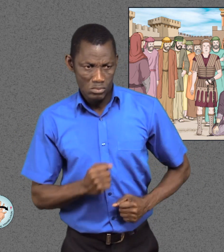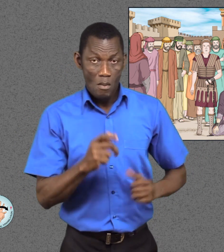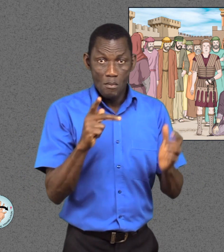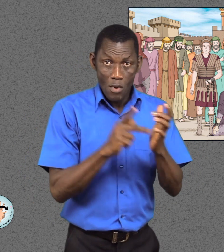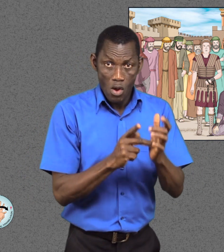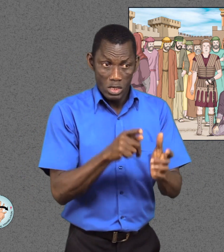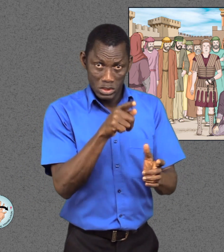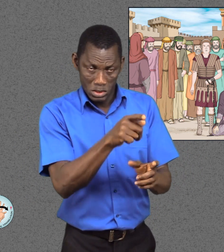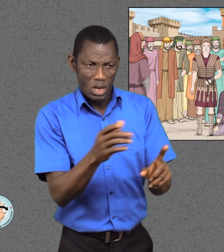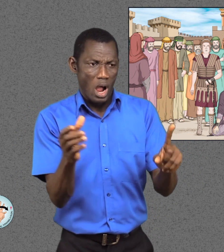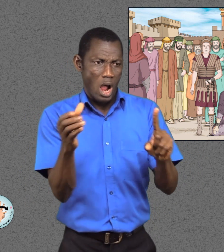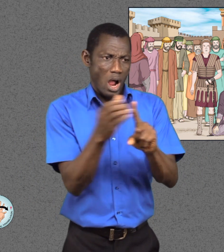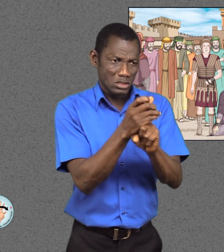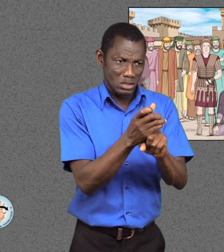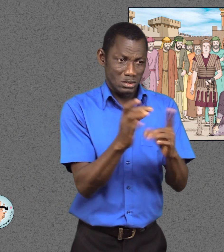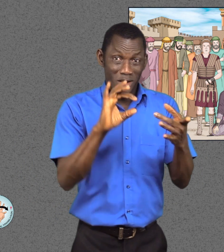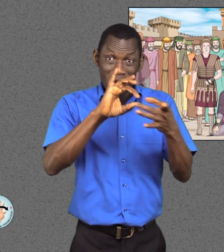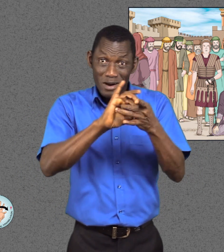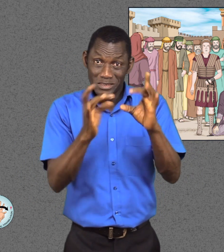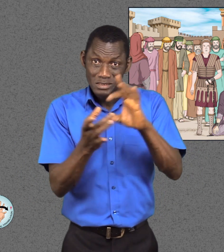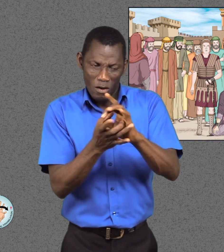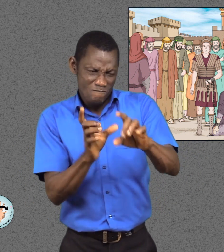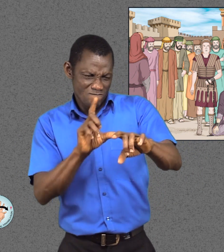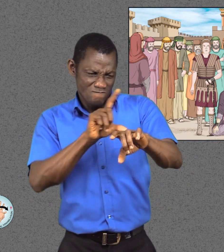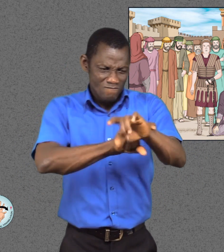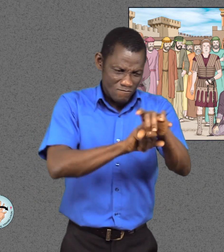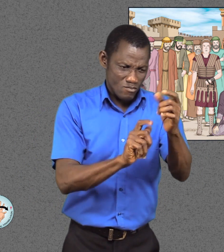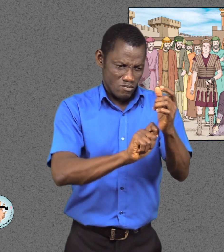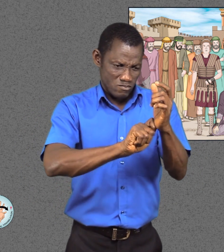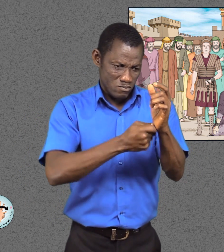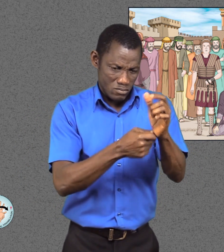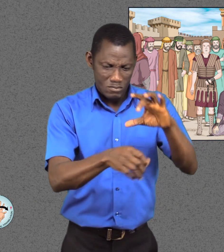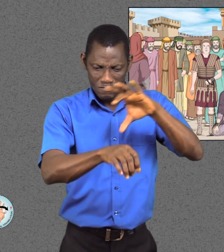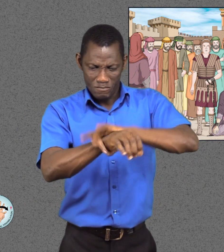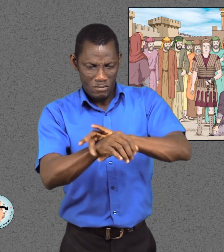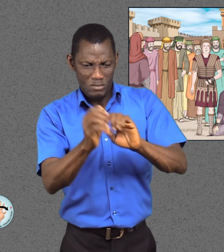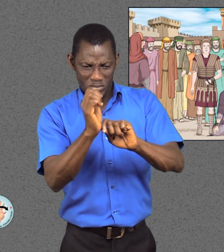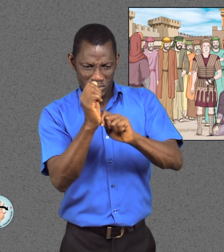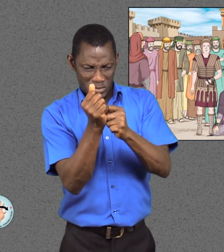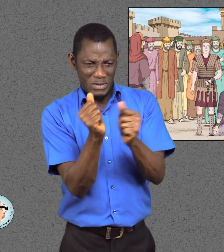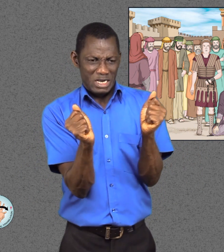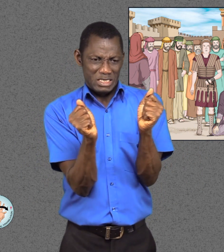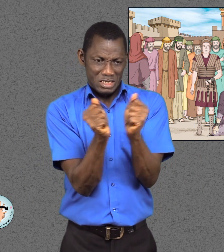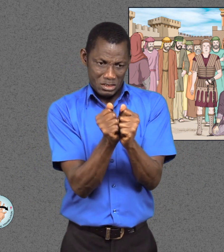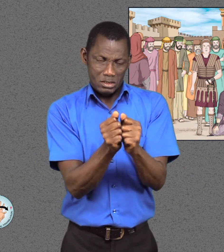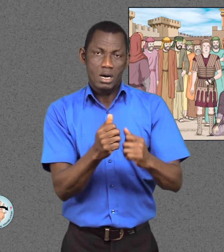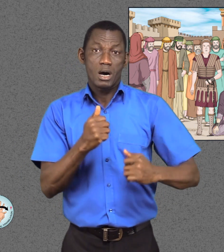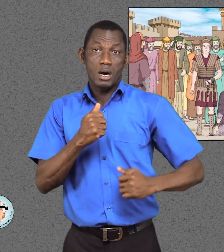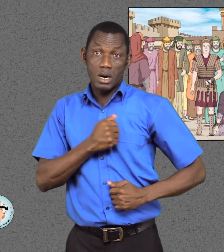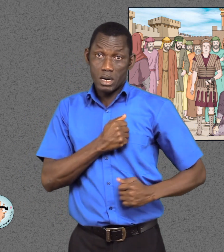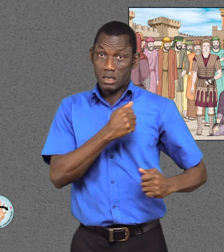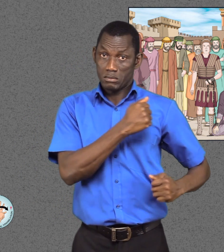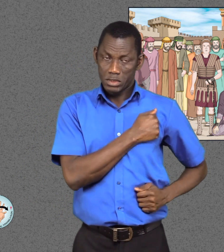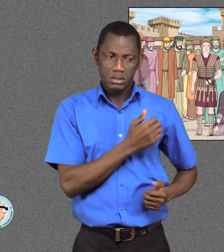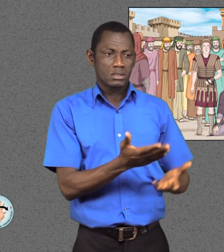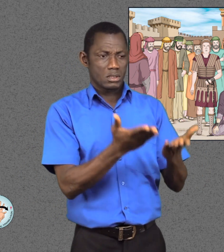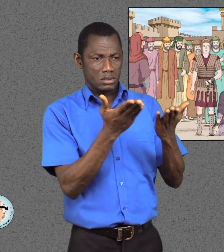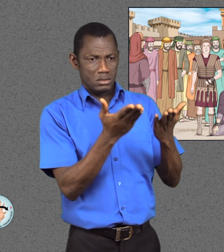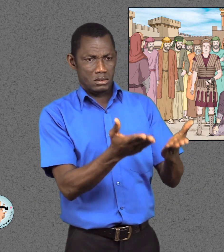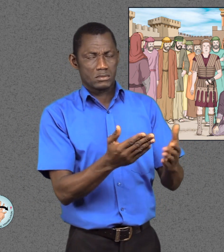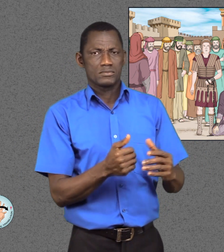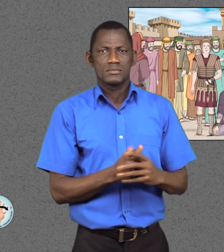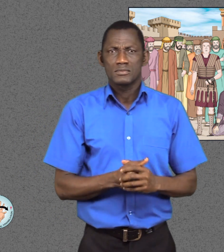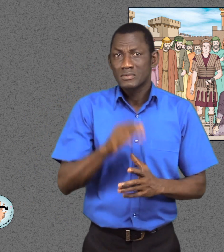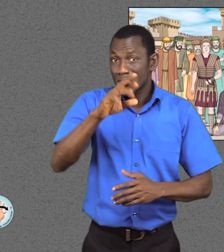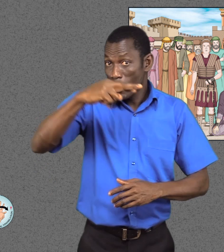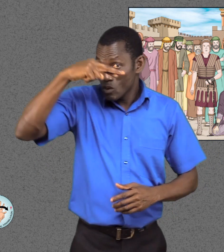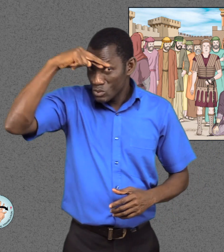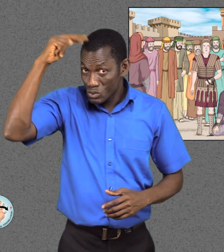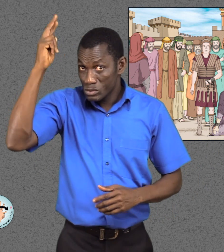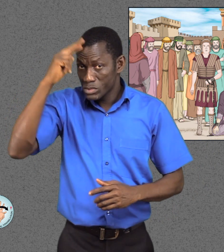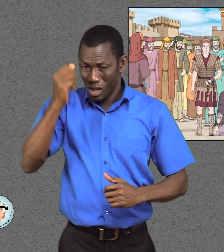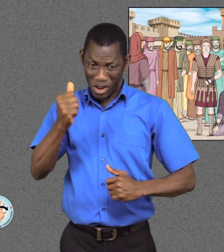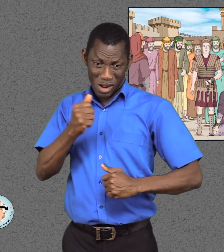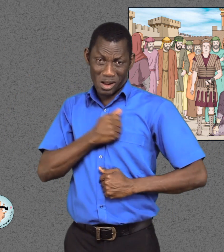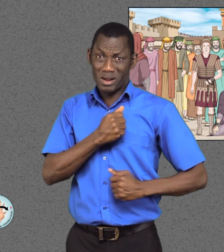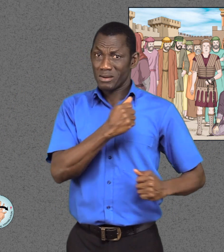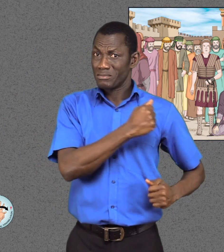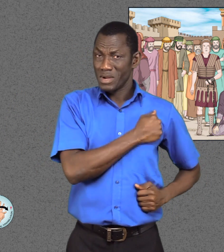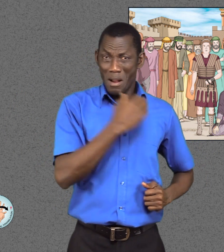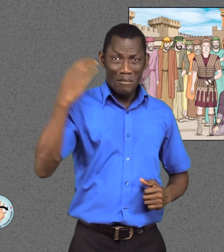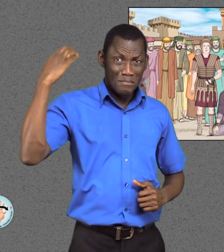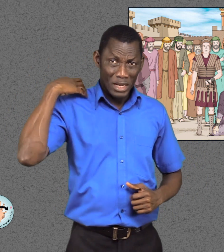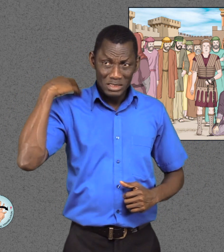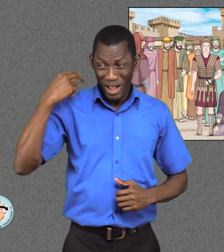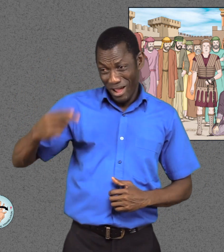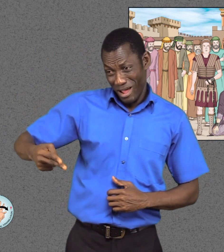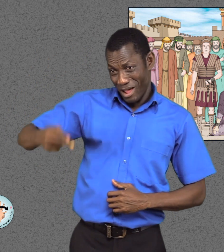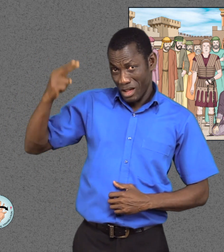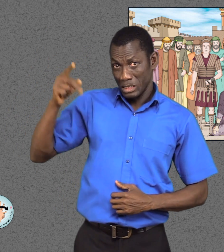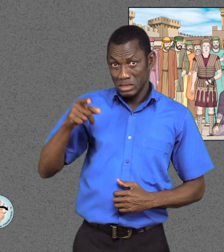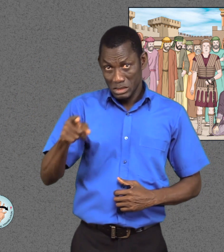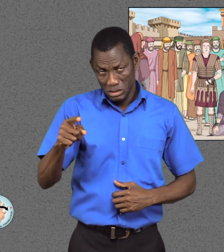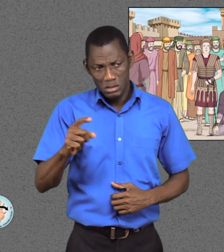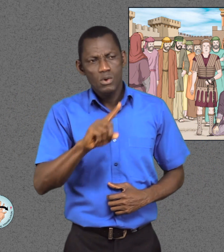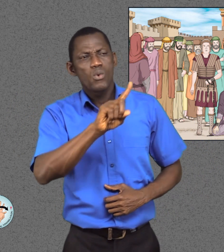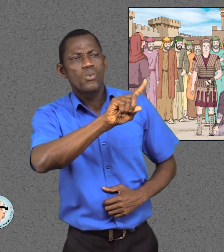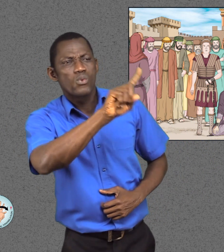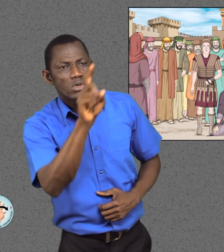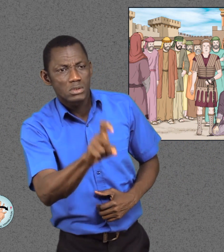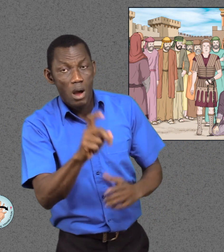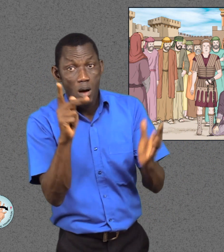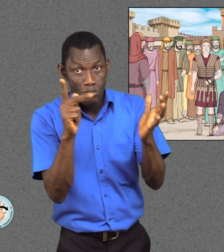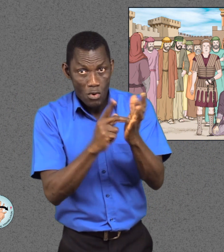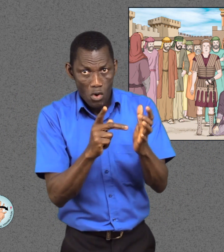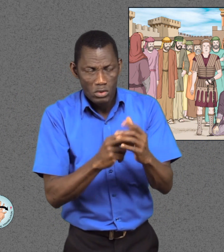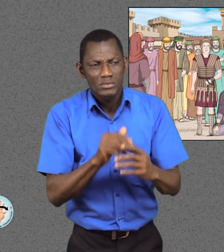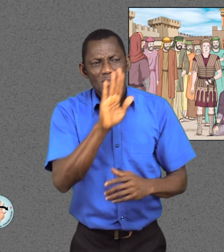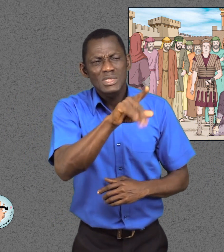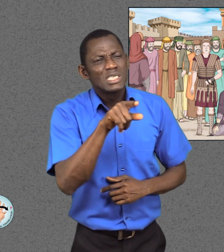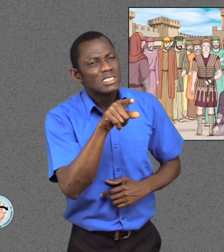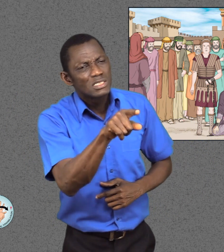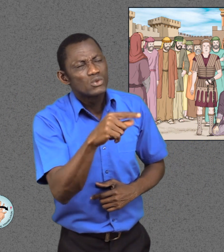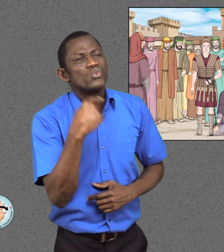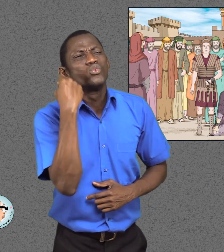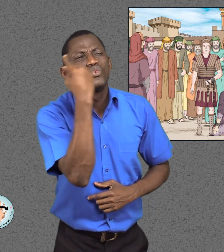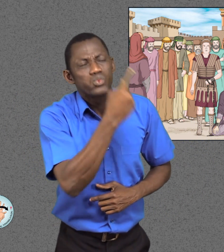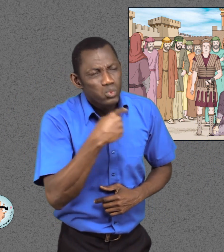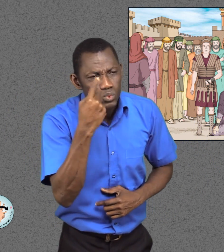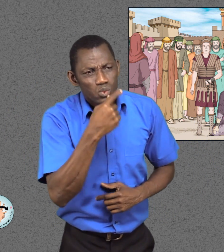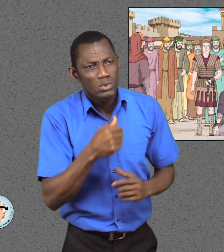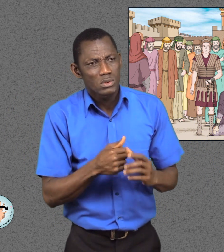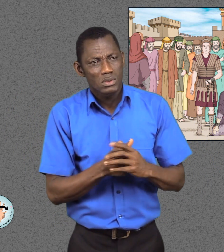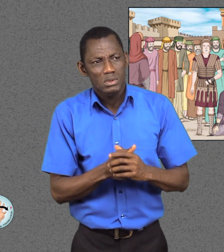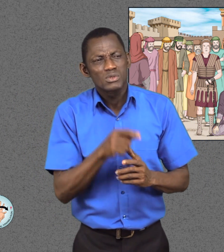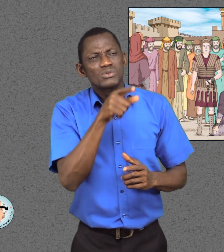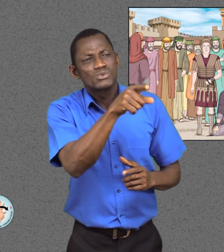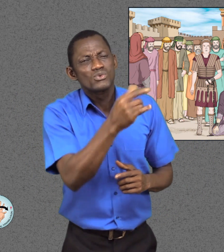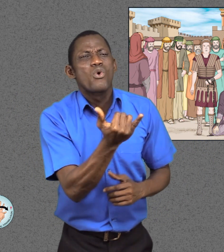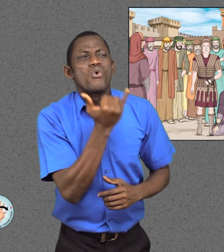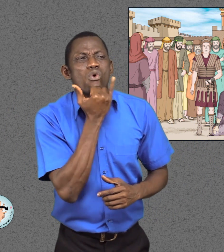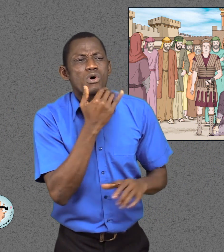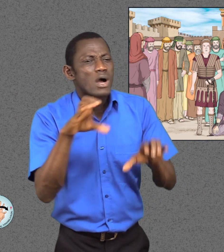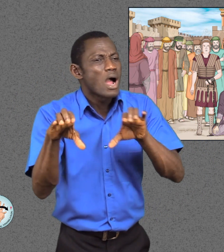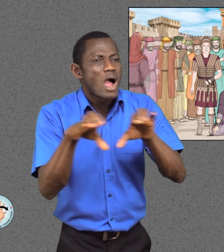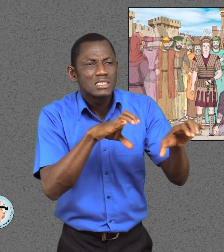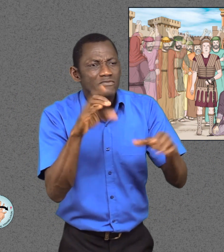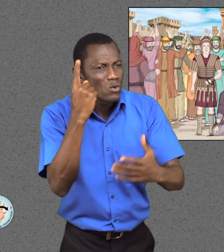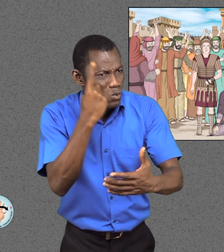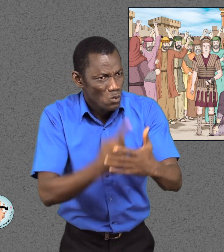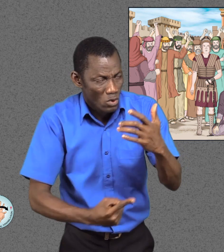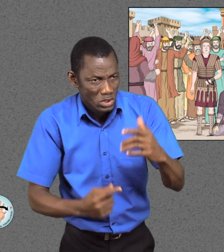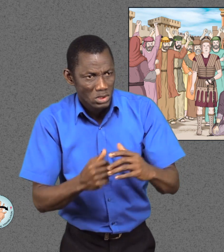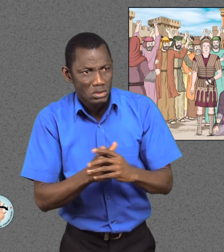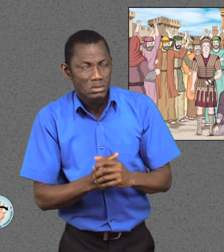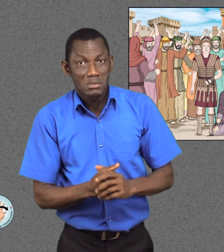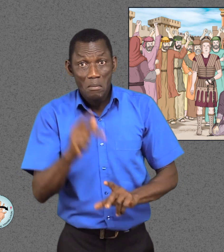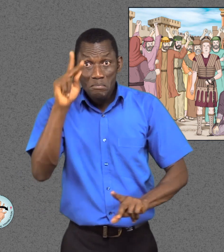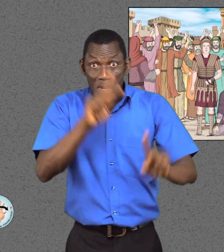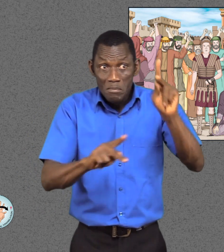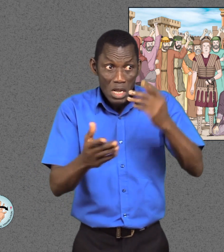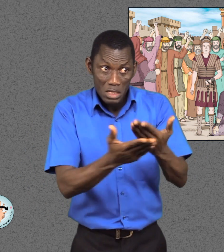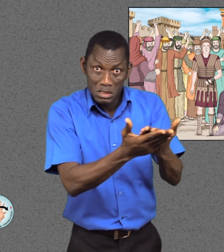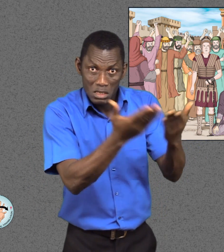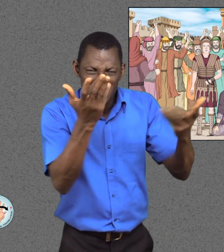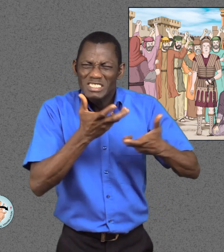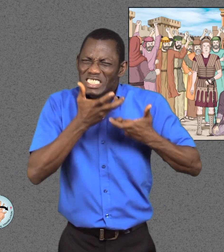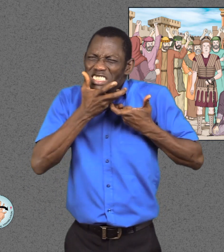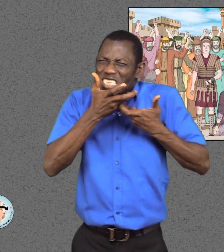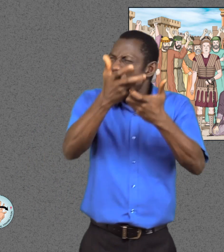Some in the crowd were shouting one thing, and some another.